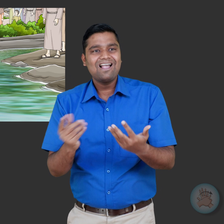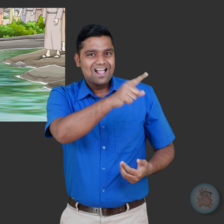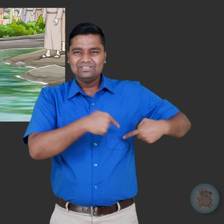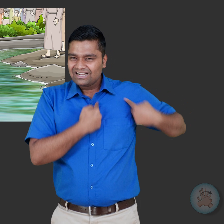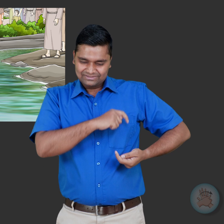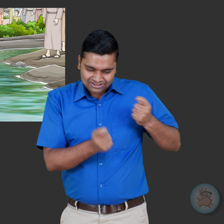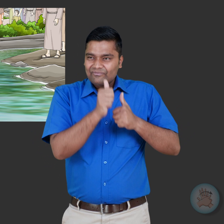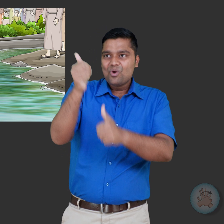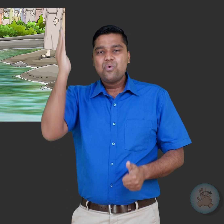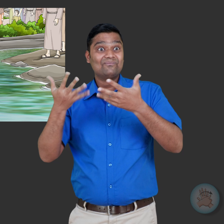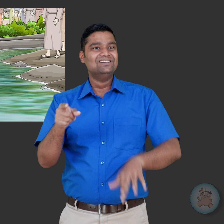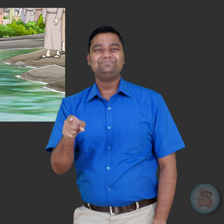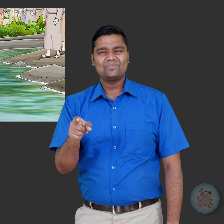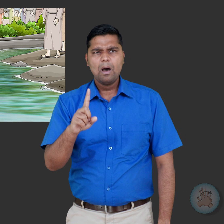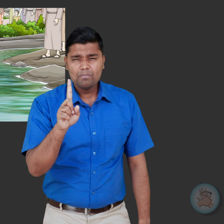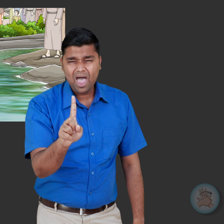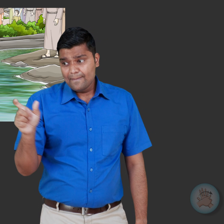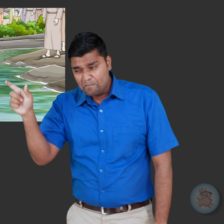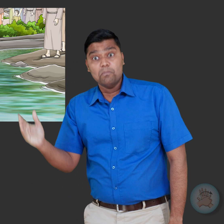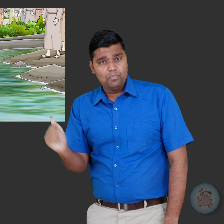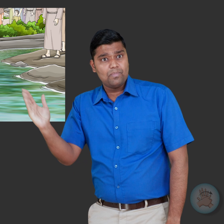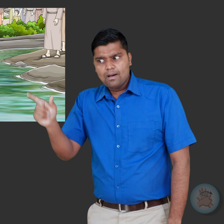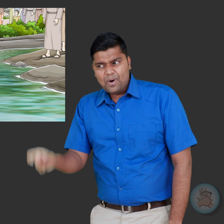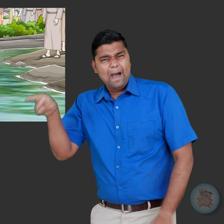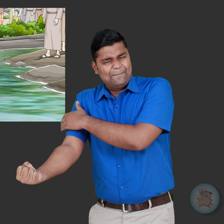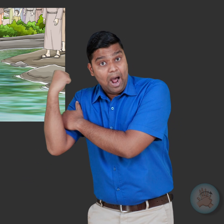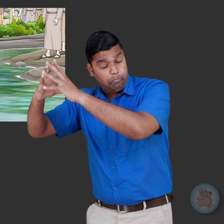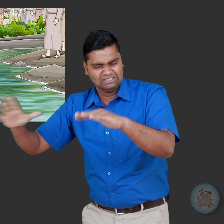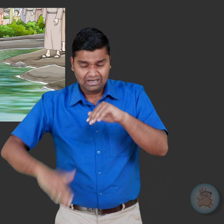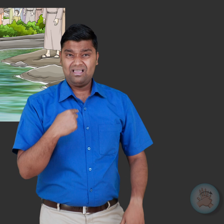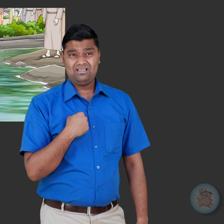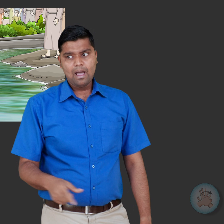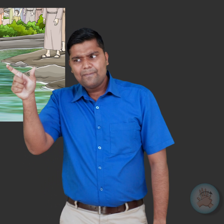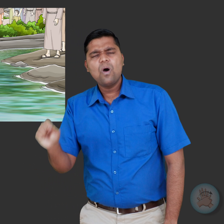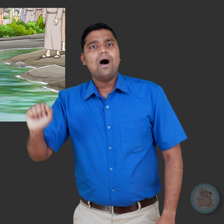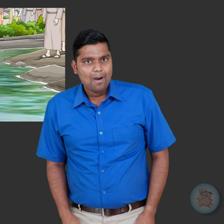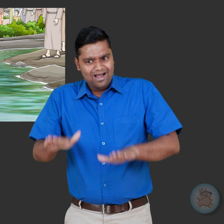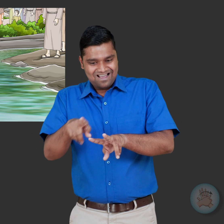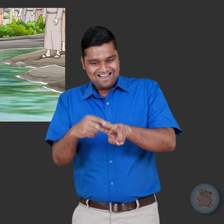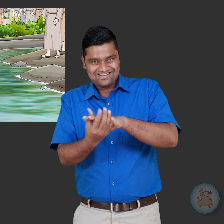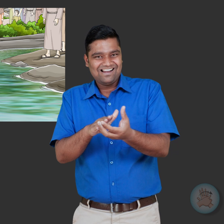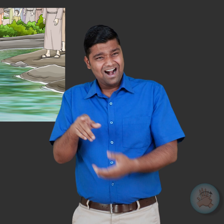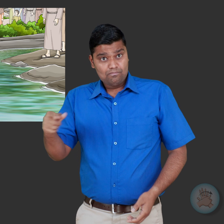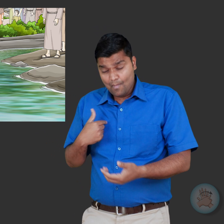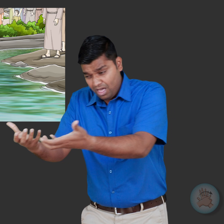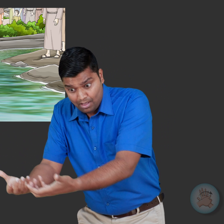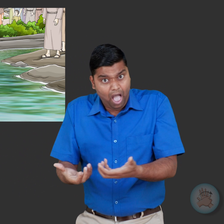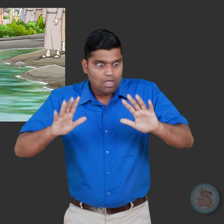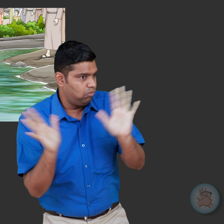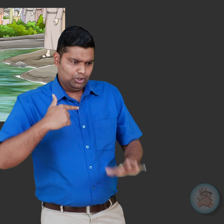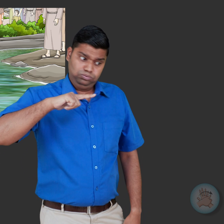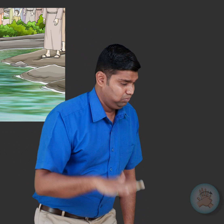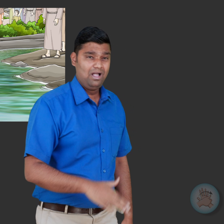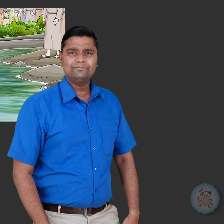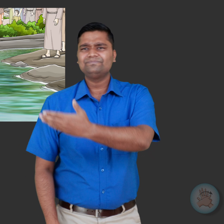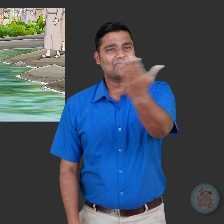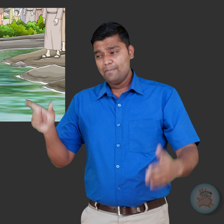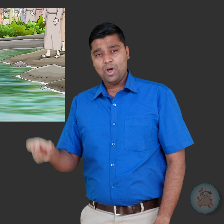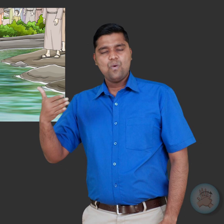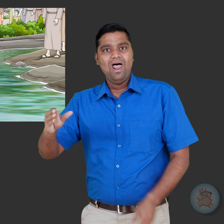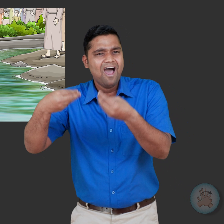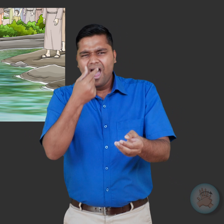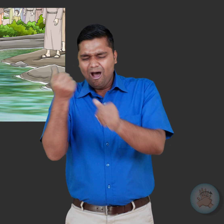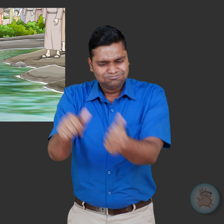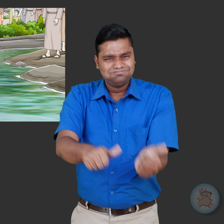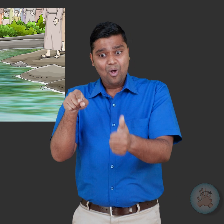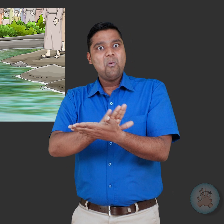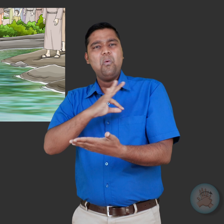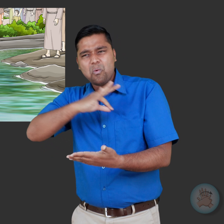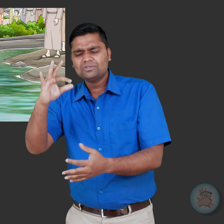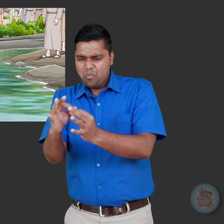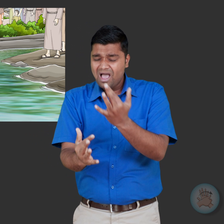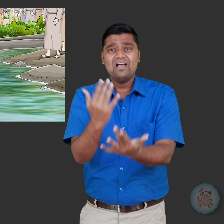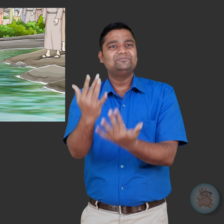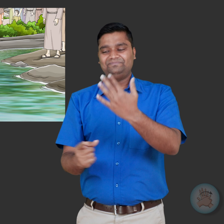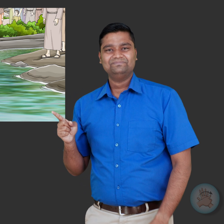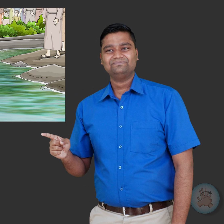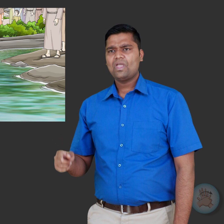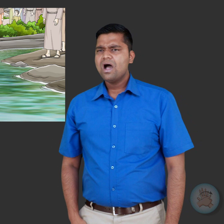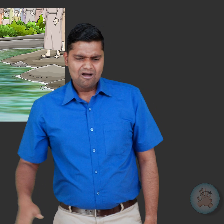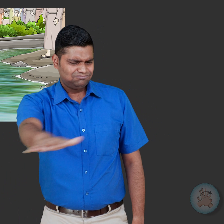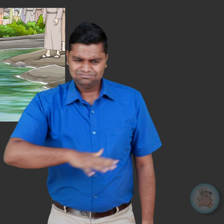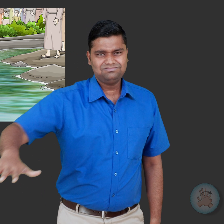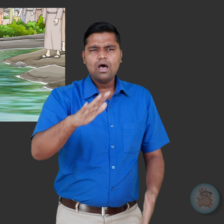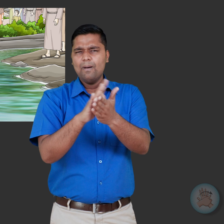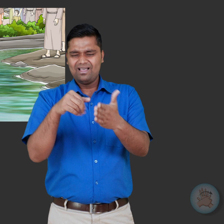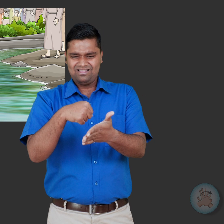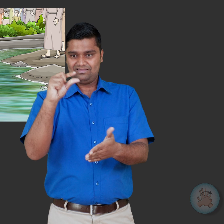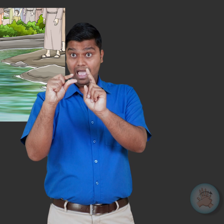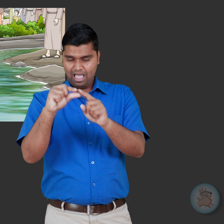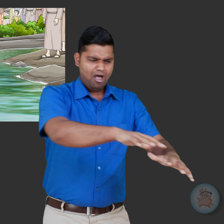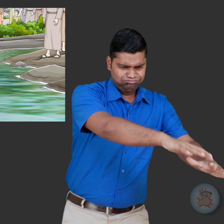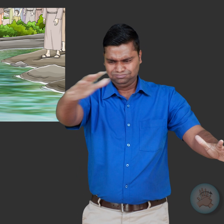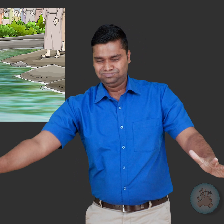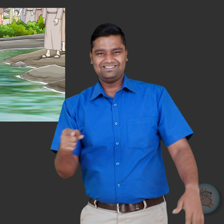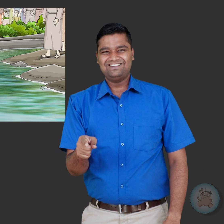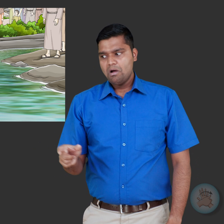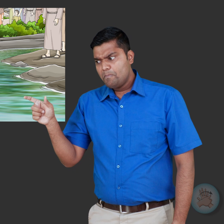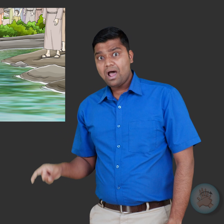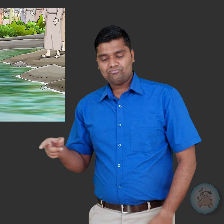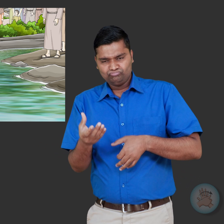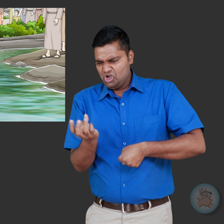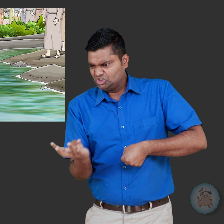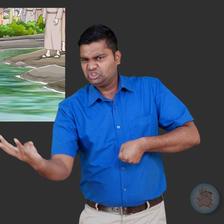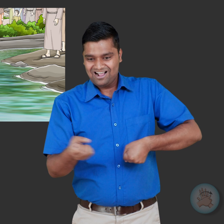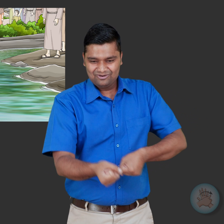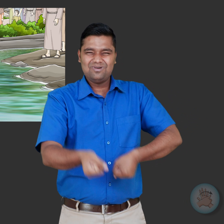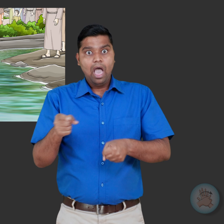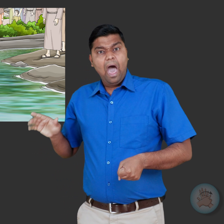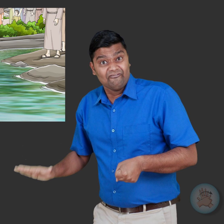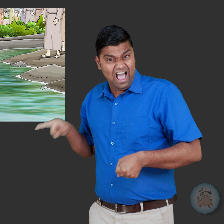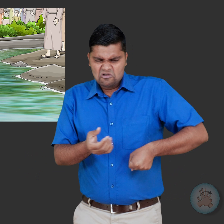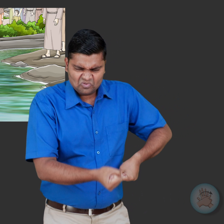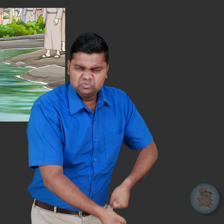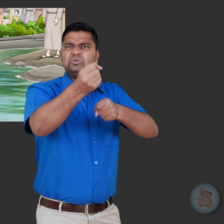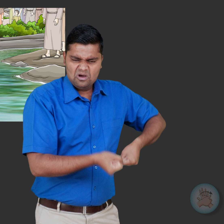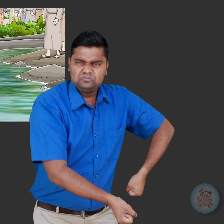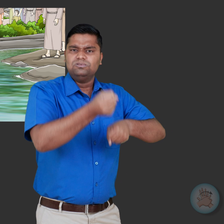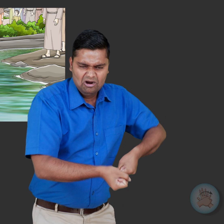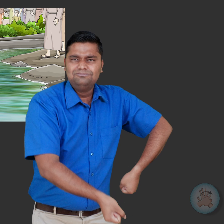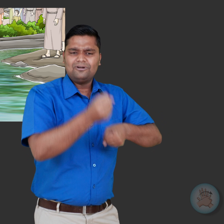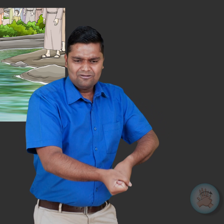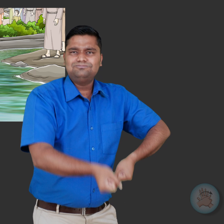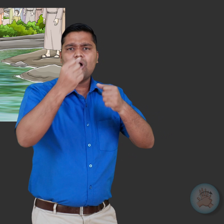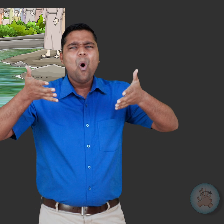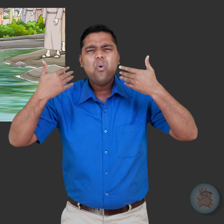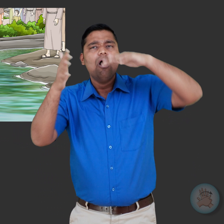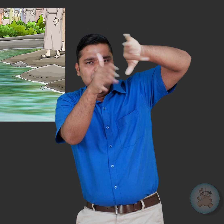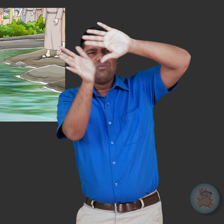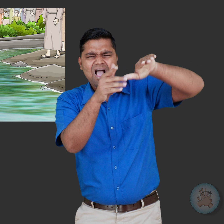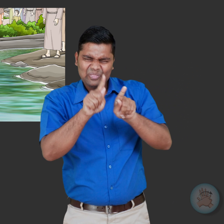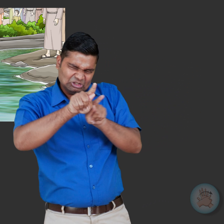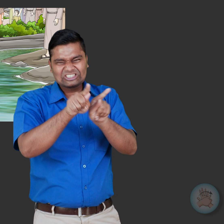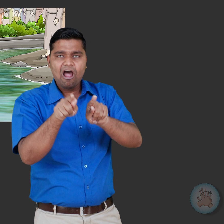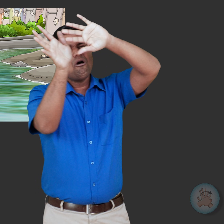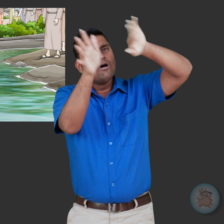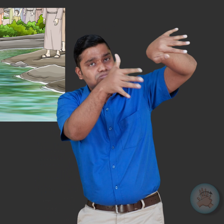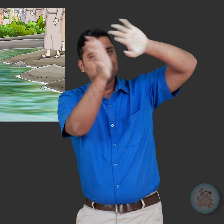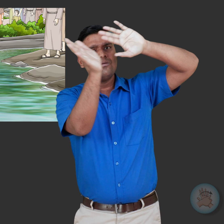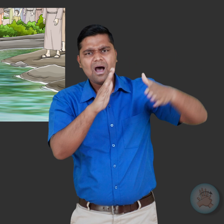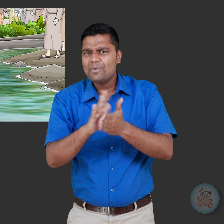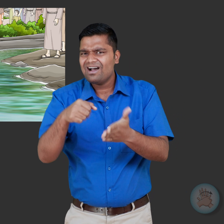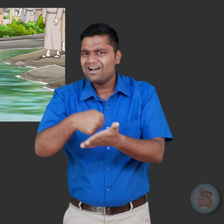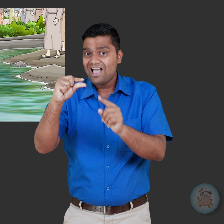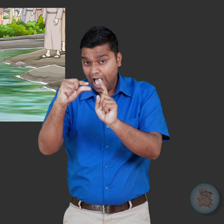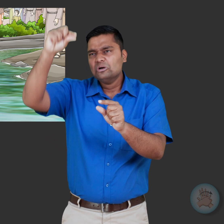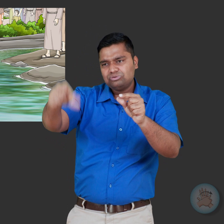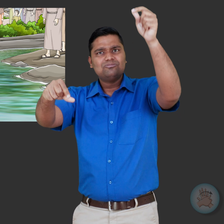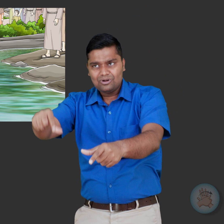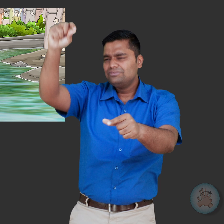I baptize you with water for repentance, but after me will come One more powerful than I, whose sandals I am not worthy to carry. He will baptize you with the Holy Spirit and with fire.